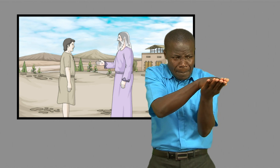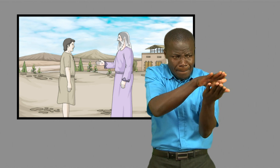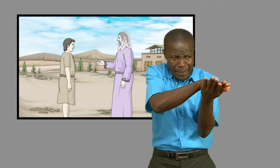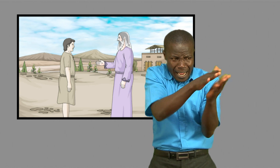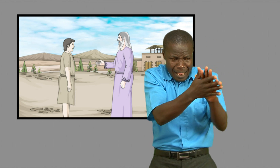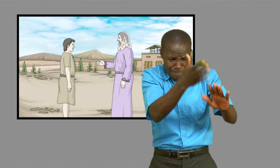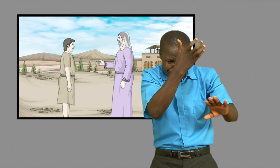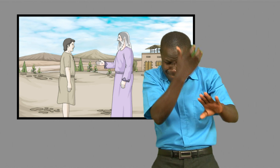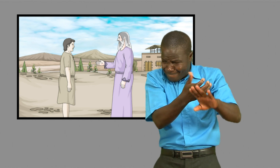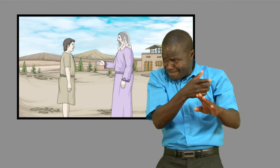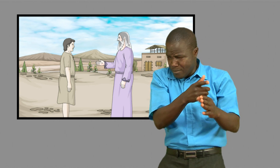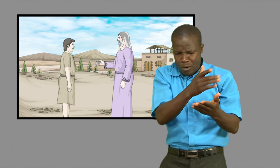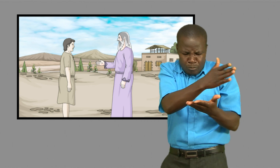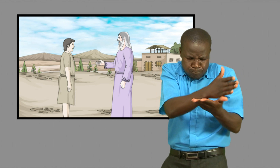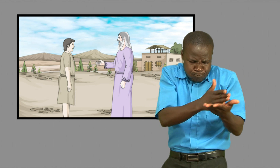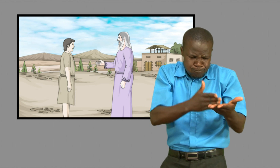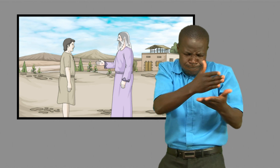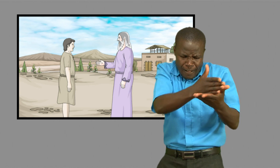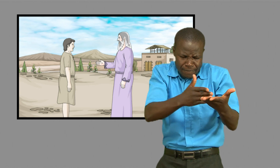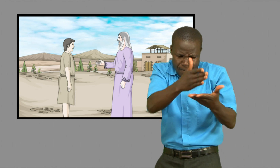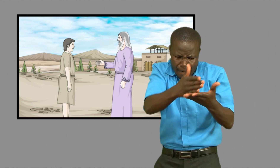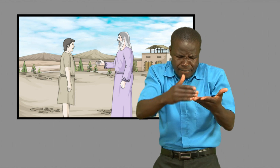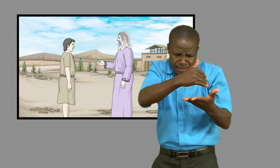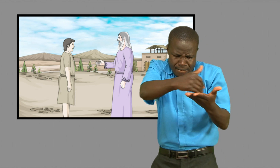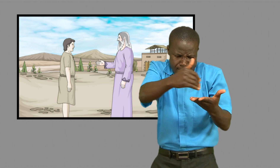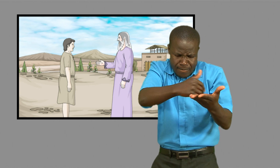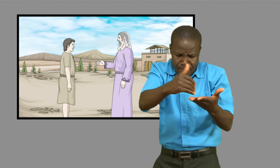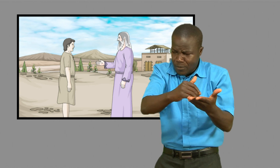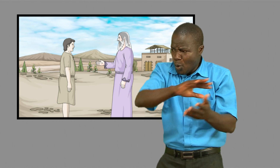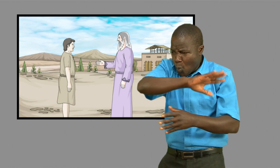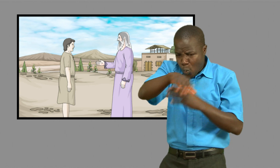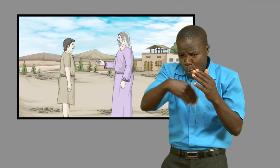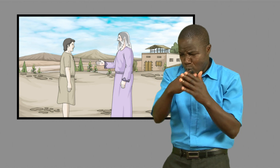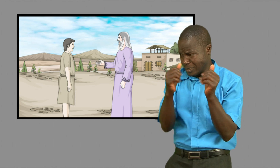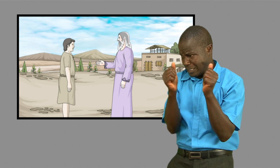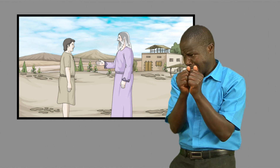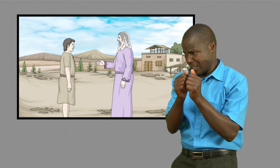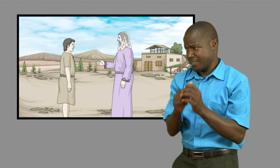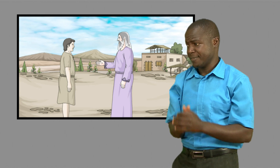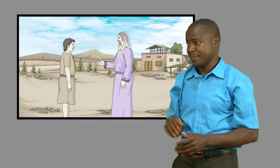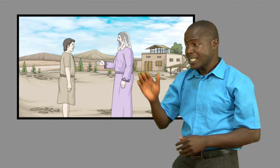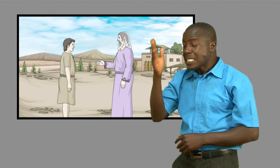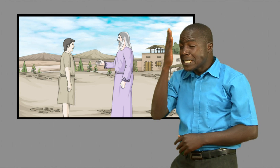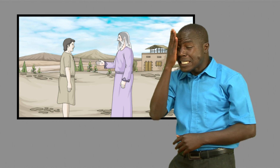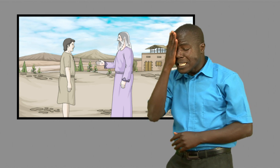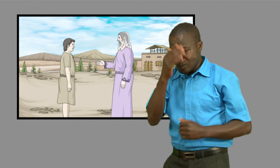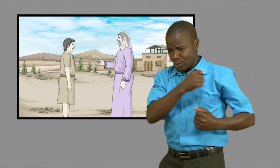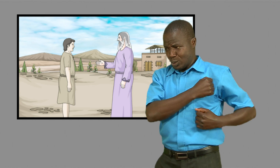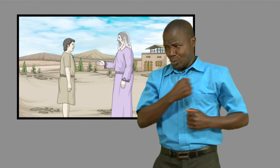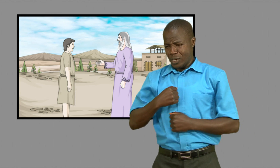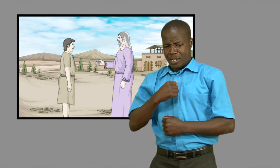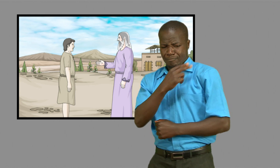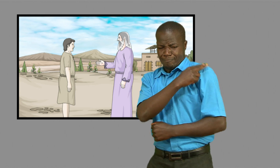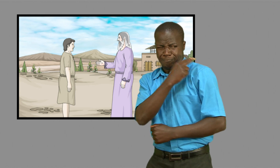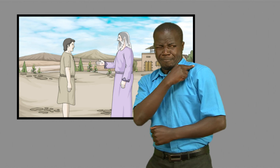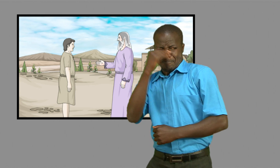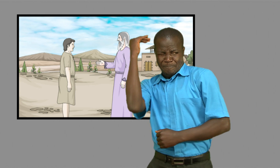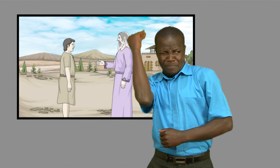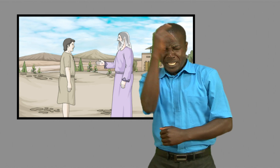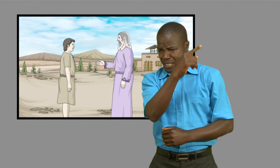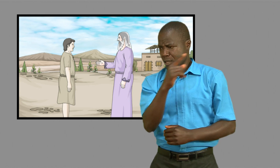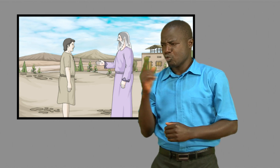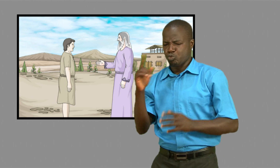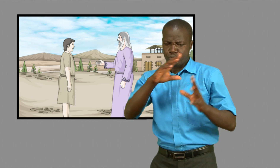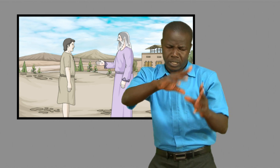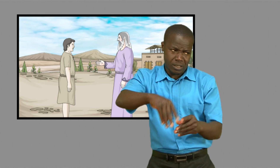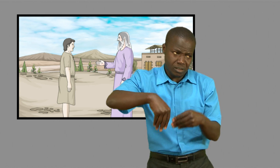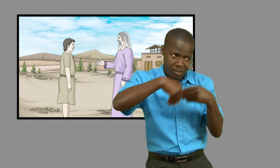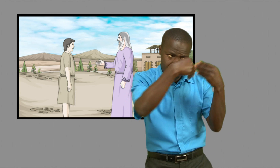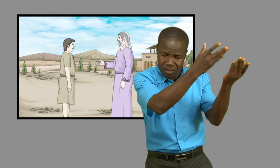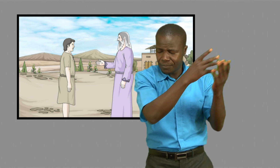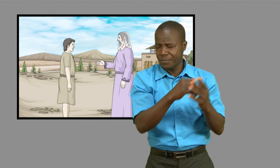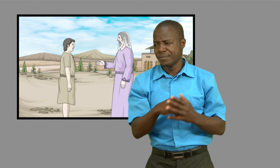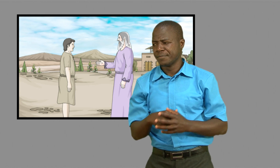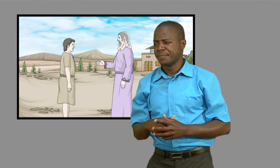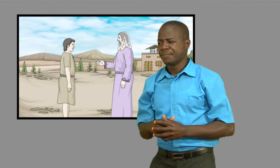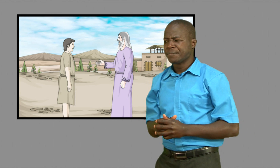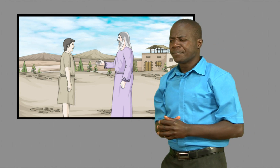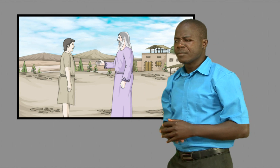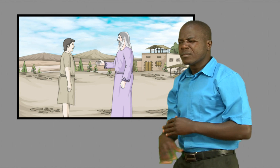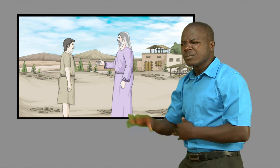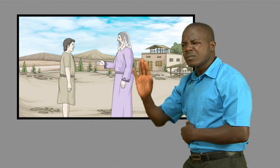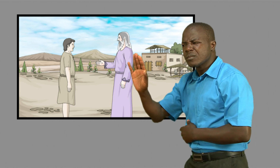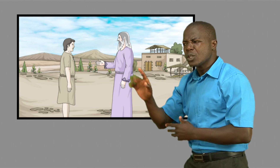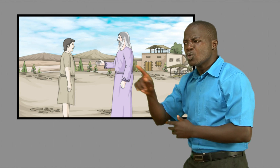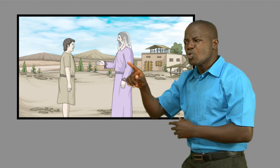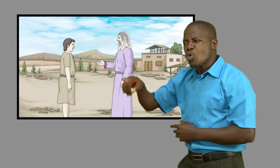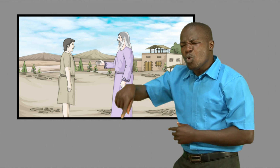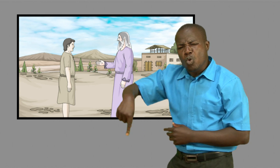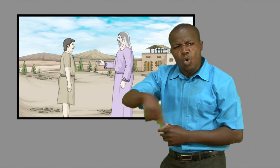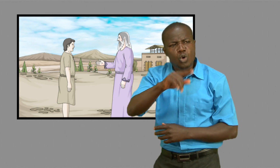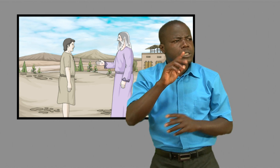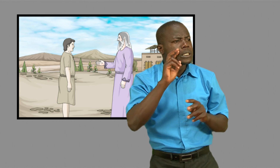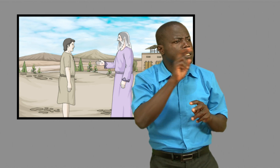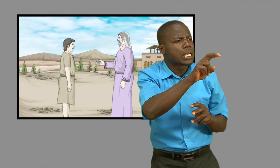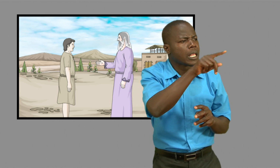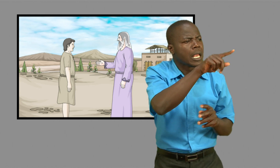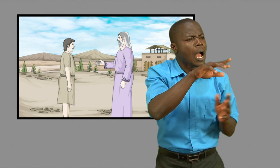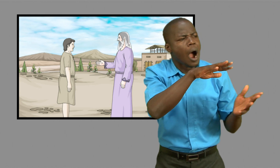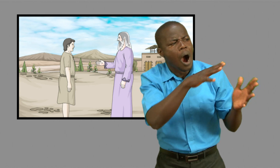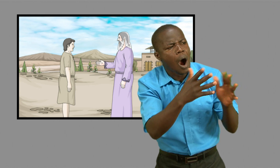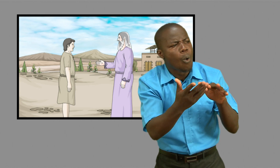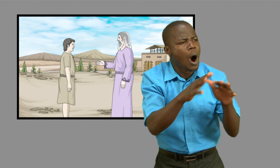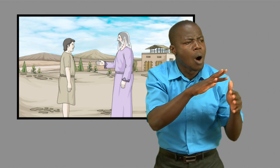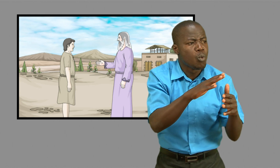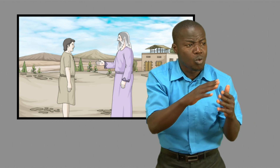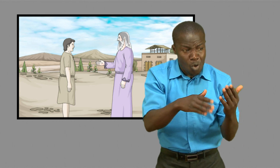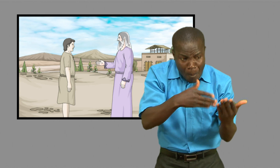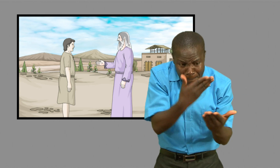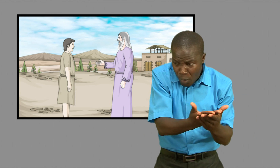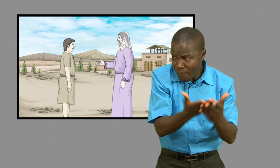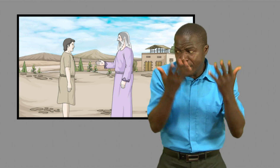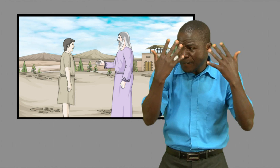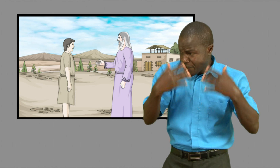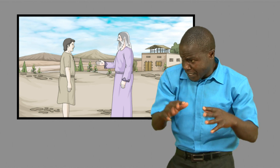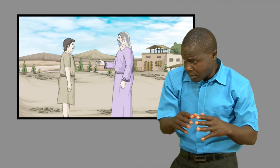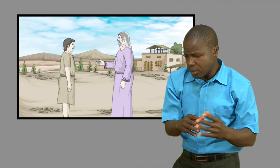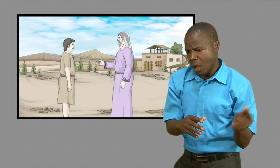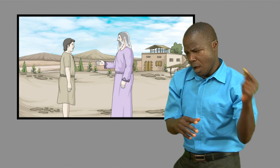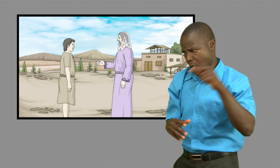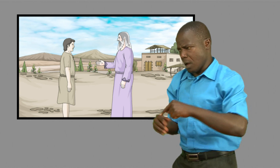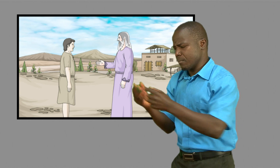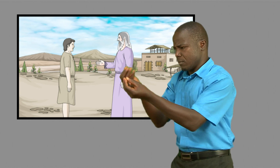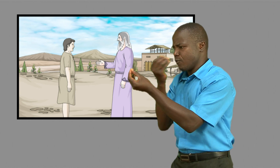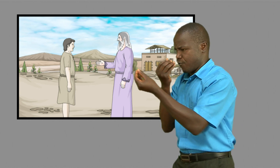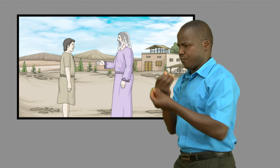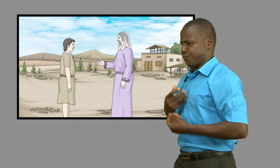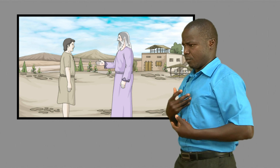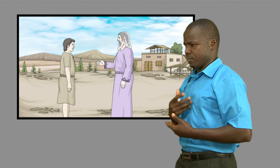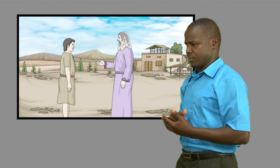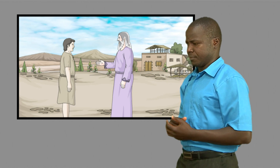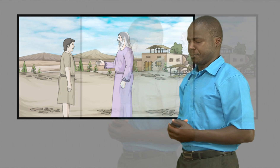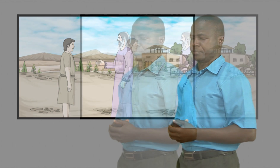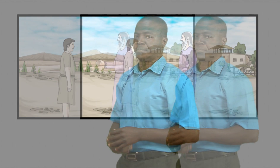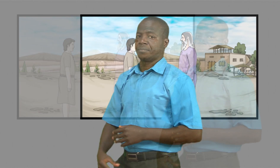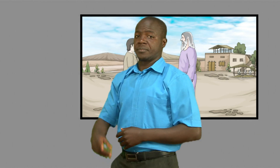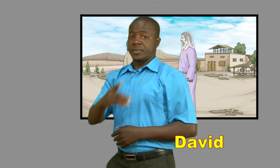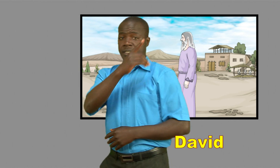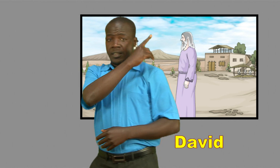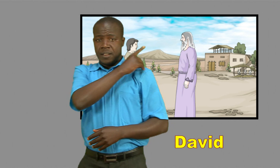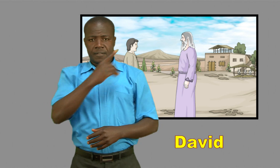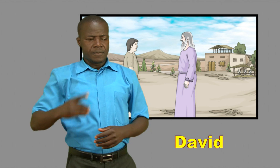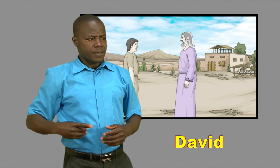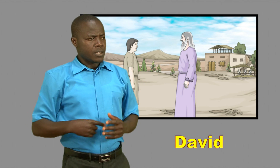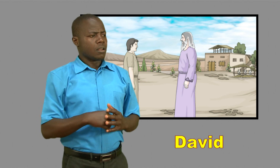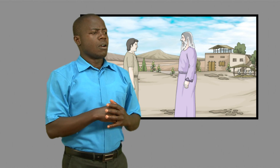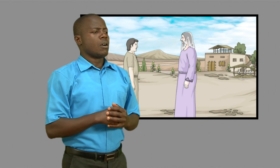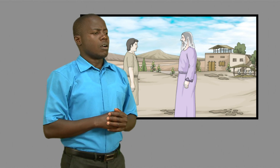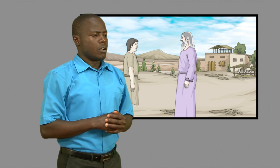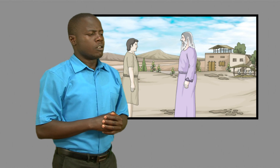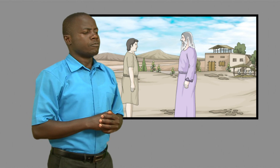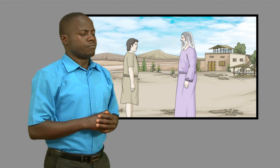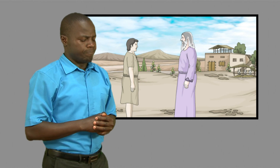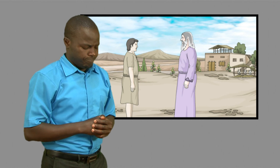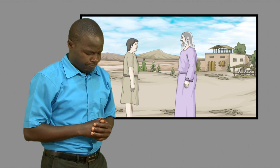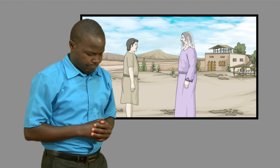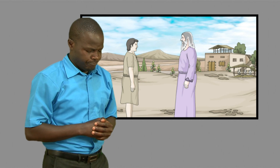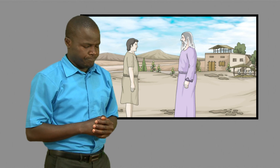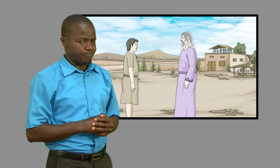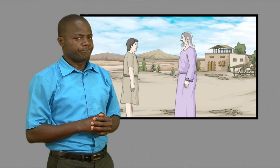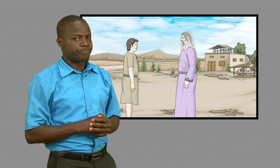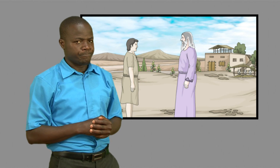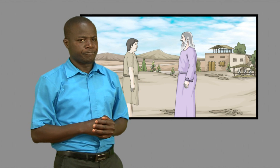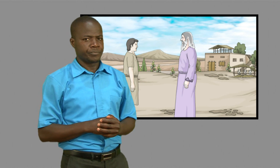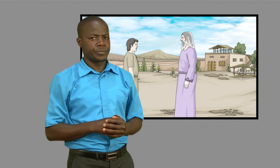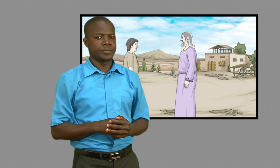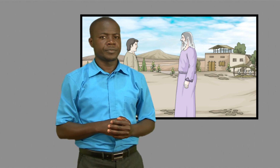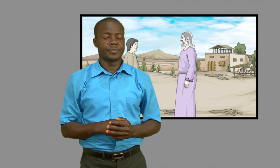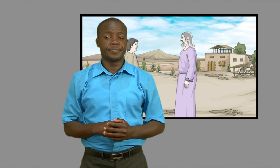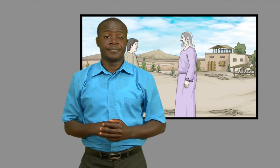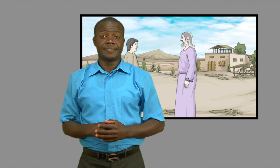Check on the welfare of your brothers and bring back an assurance from them.